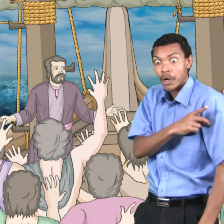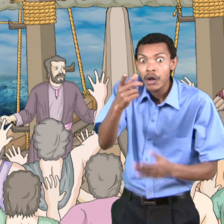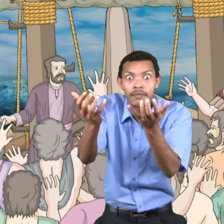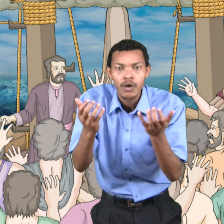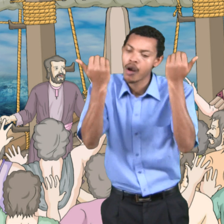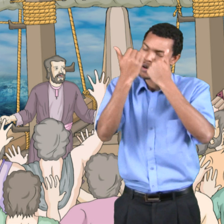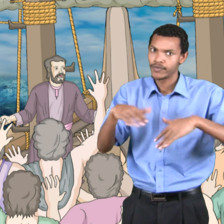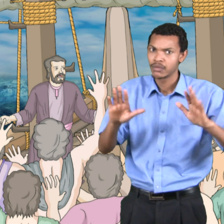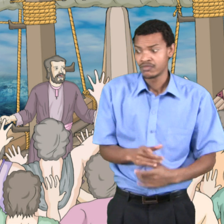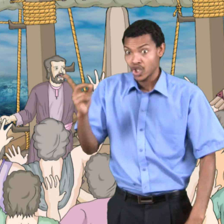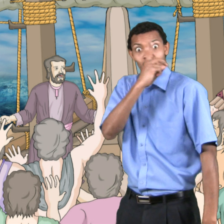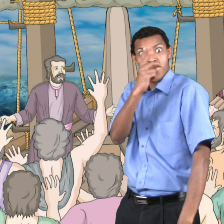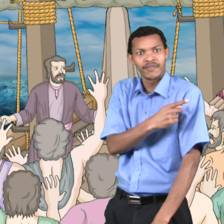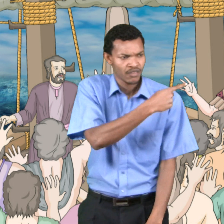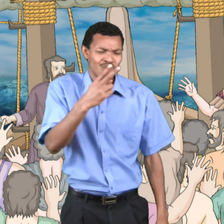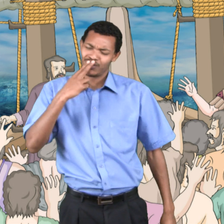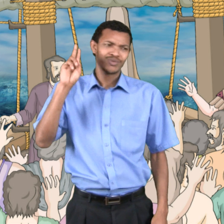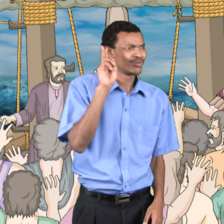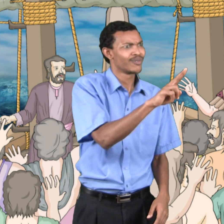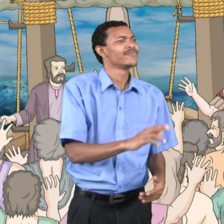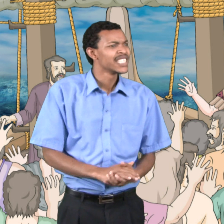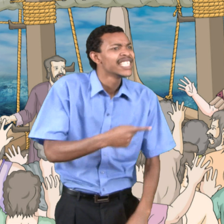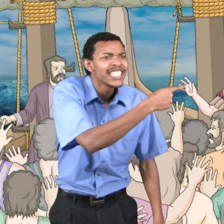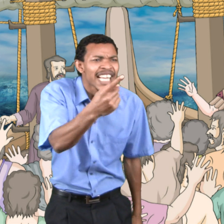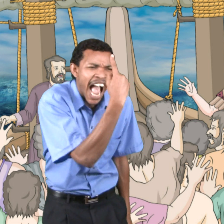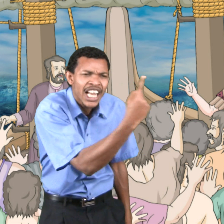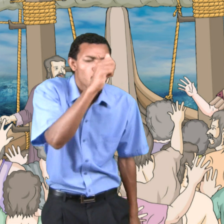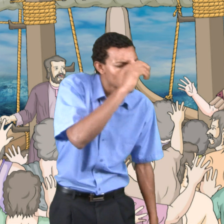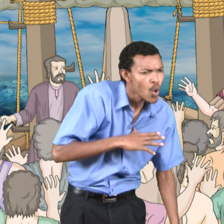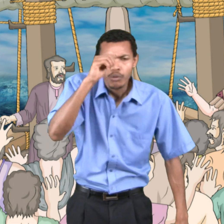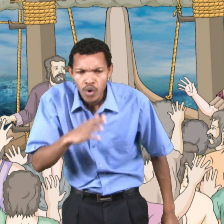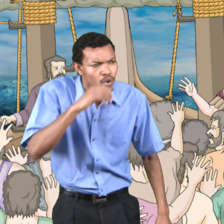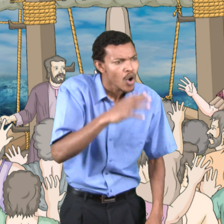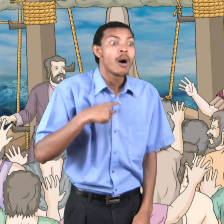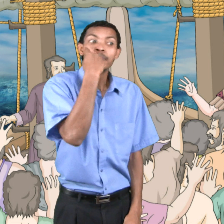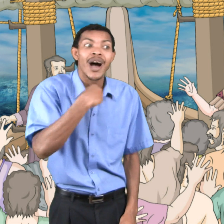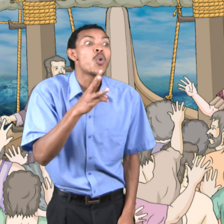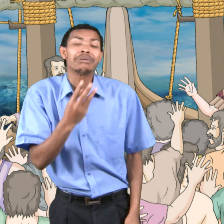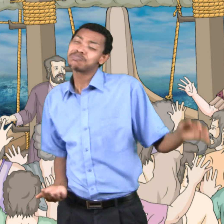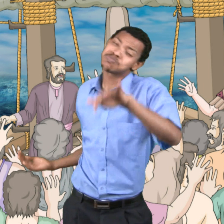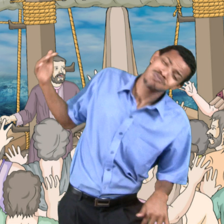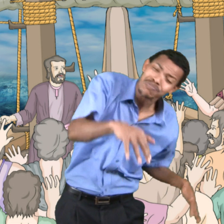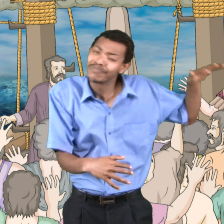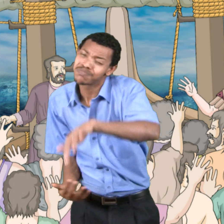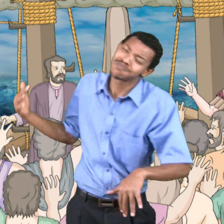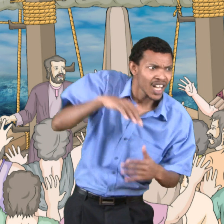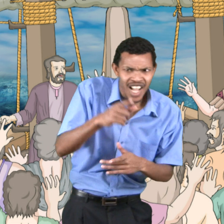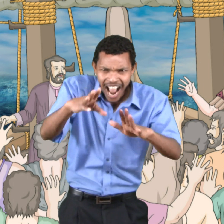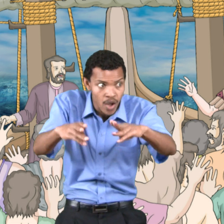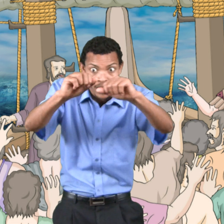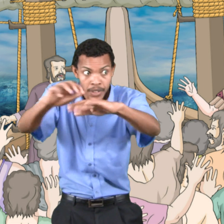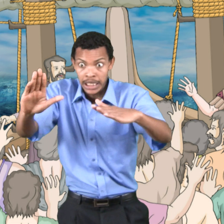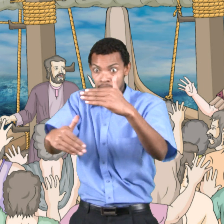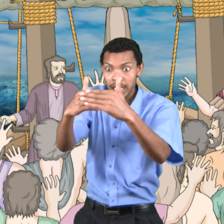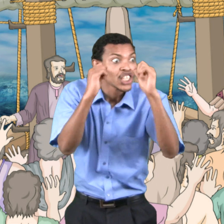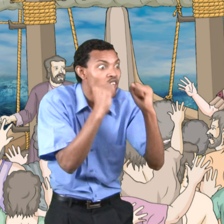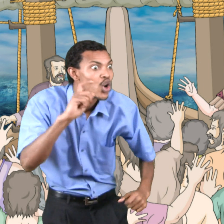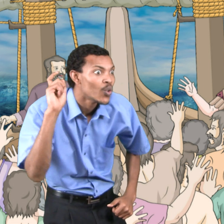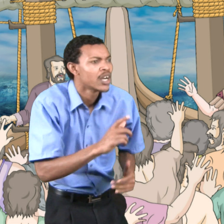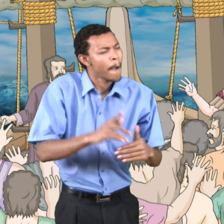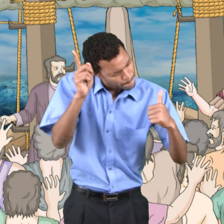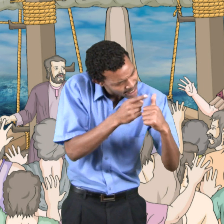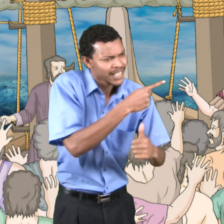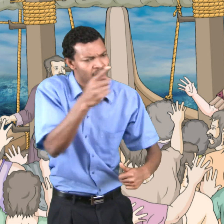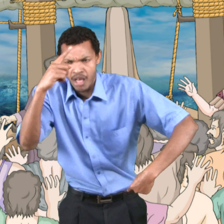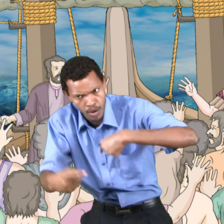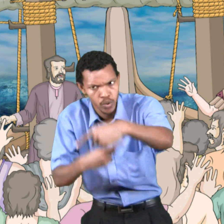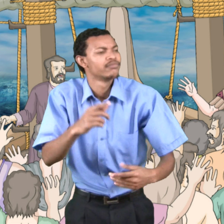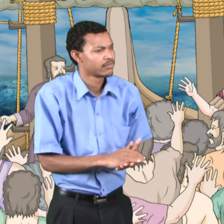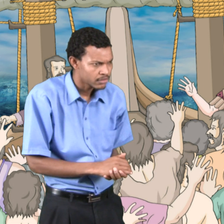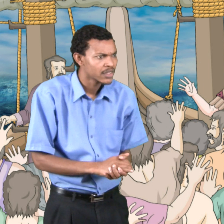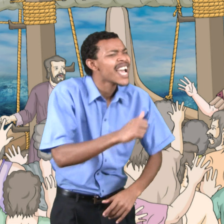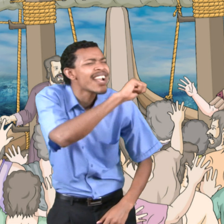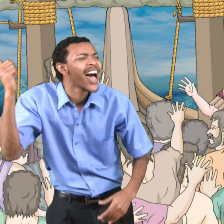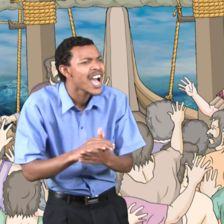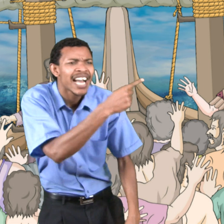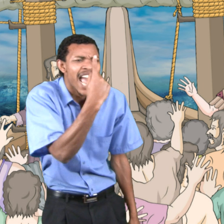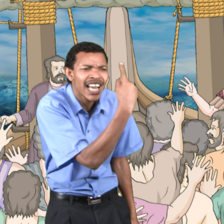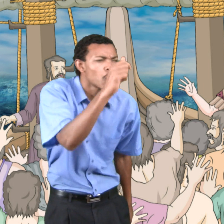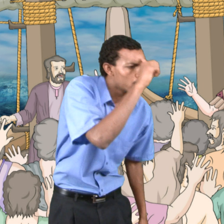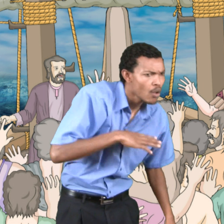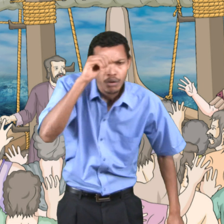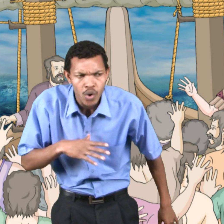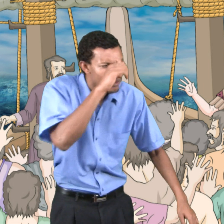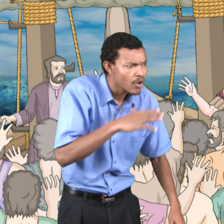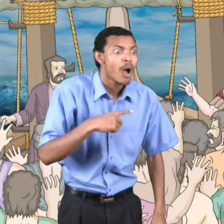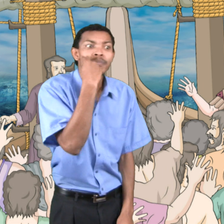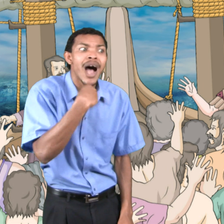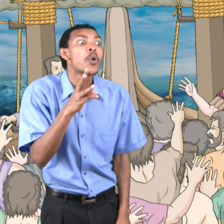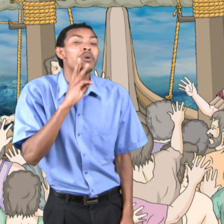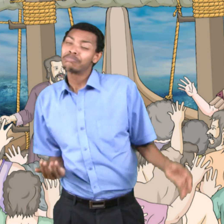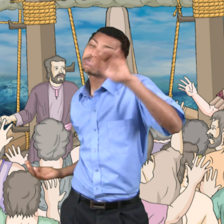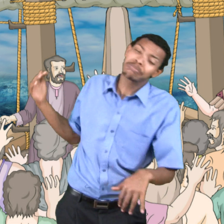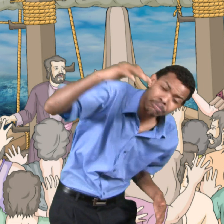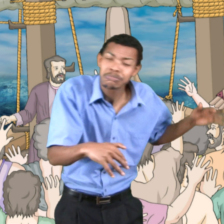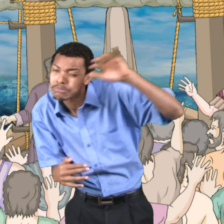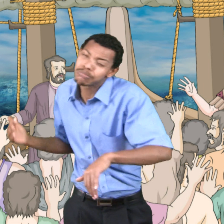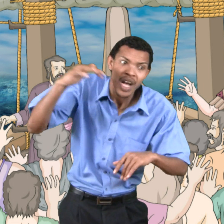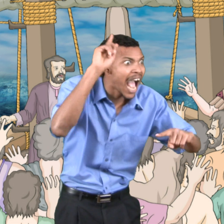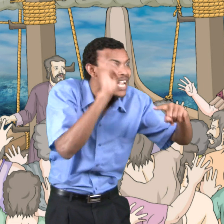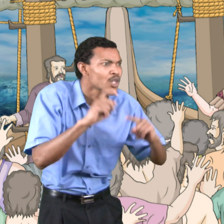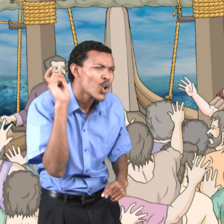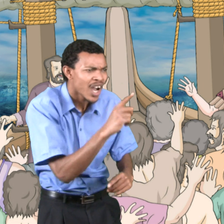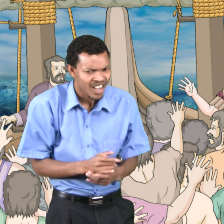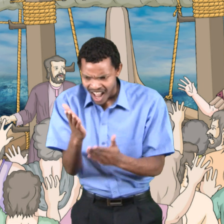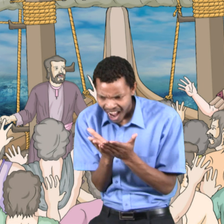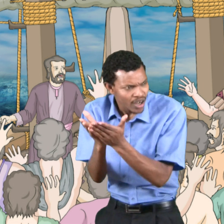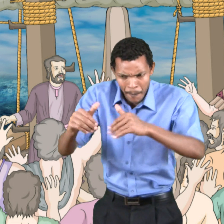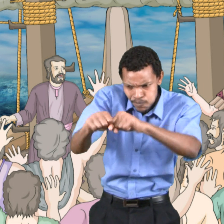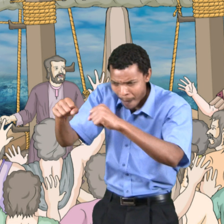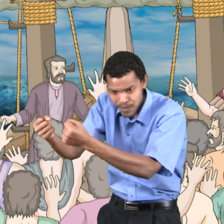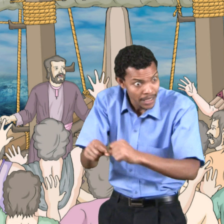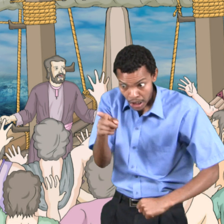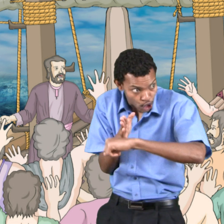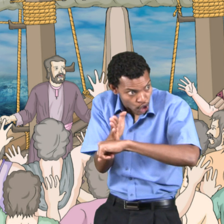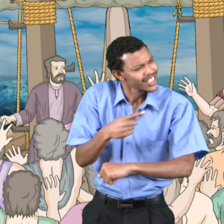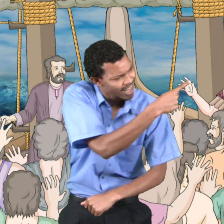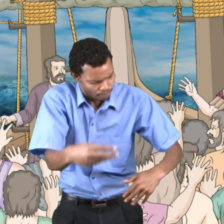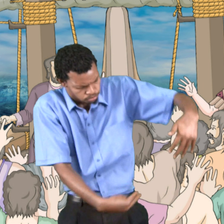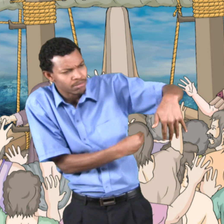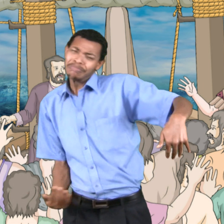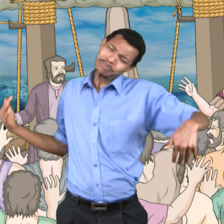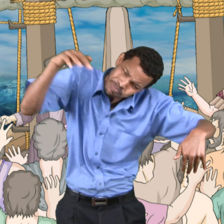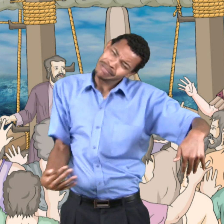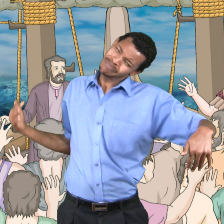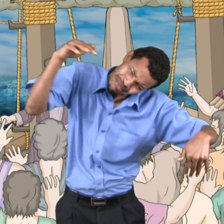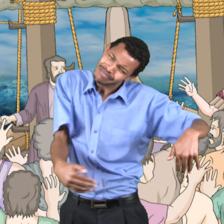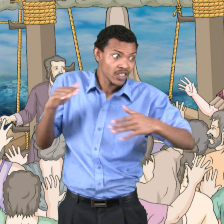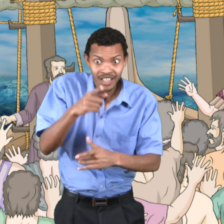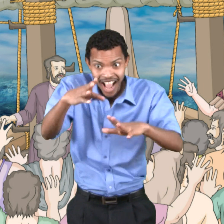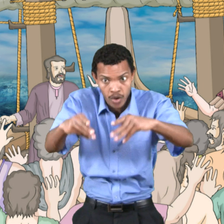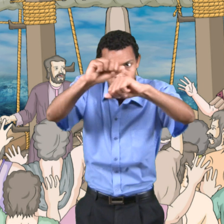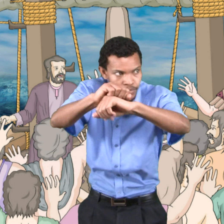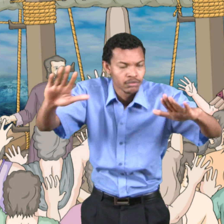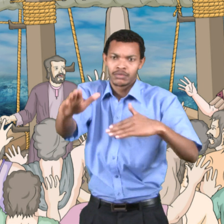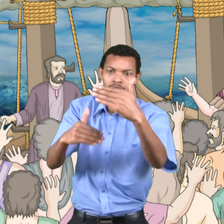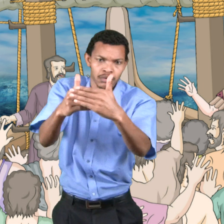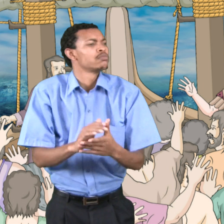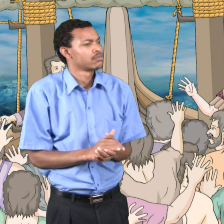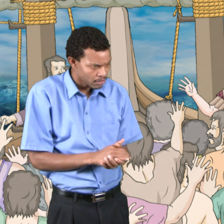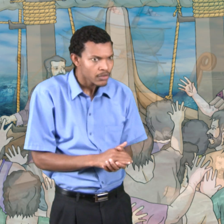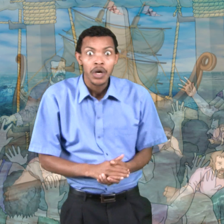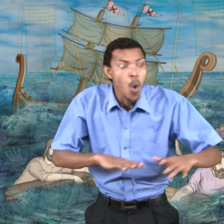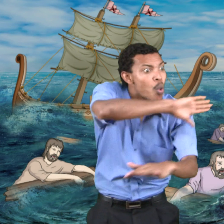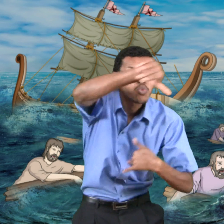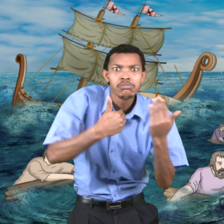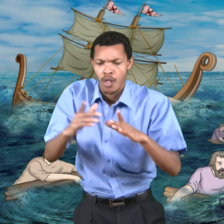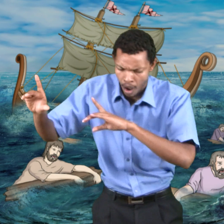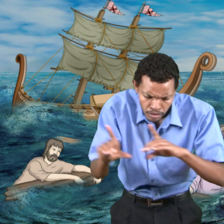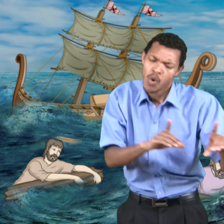The soldiers planned to kill the prisoners so none of them could swim to freedom. But the centurion, wanting to spare Paul’s life, thwarted their plan.